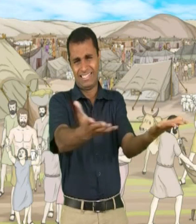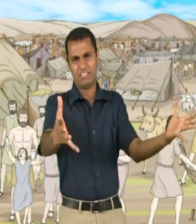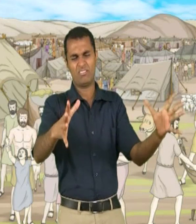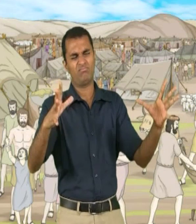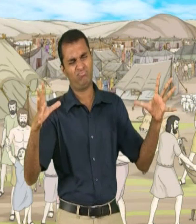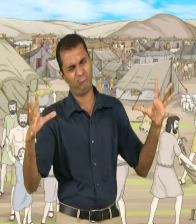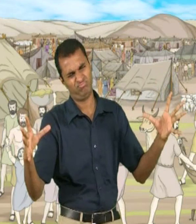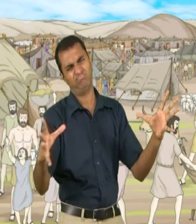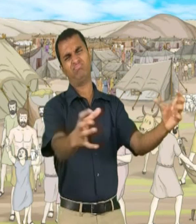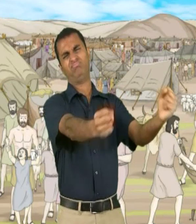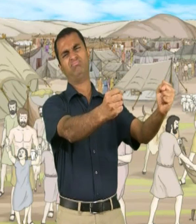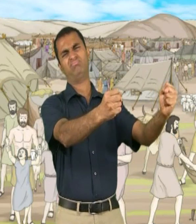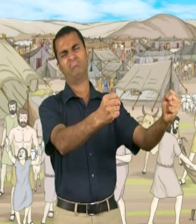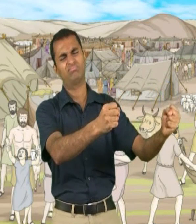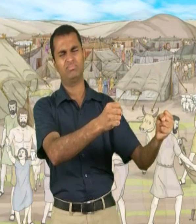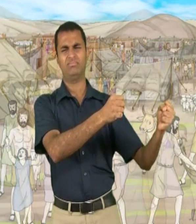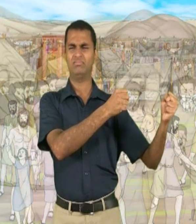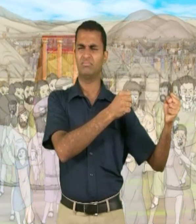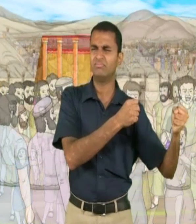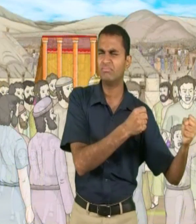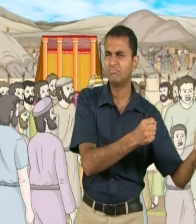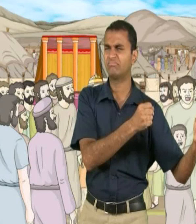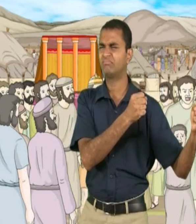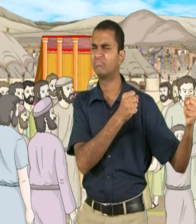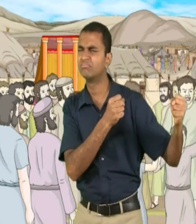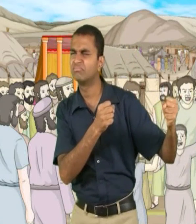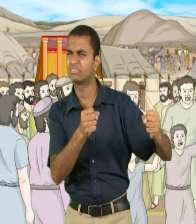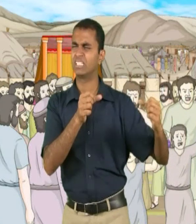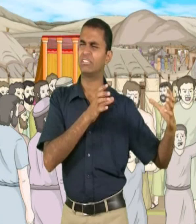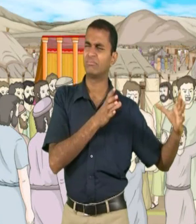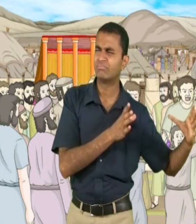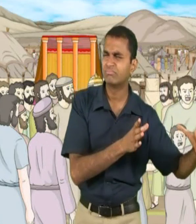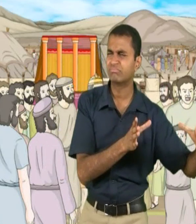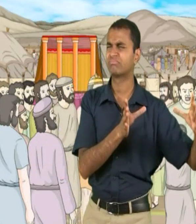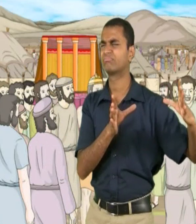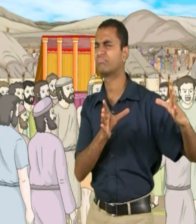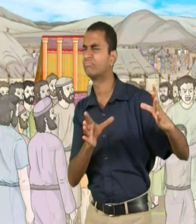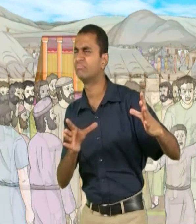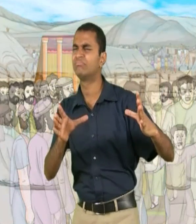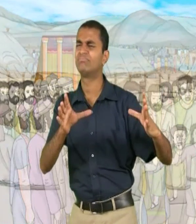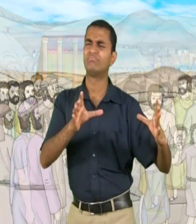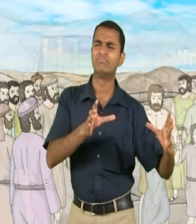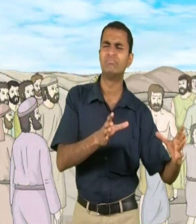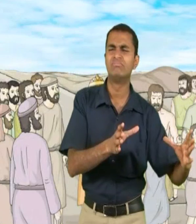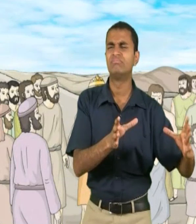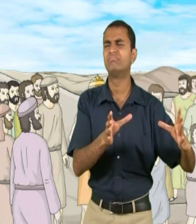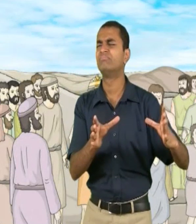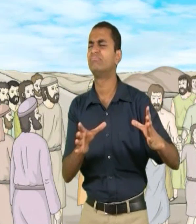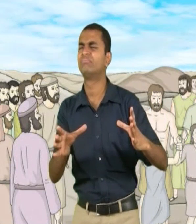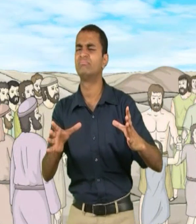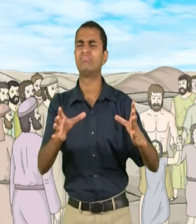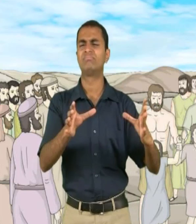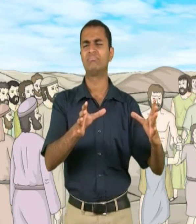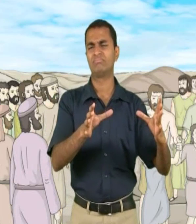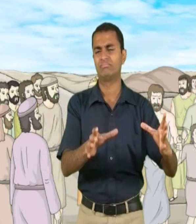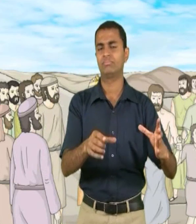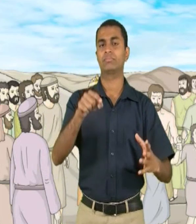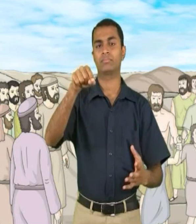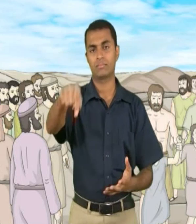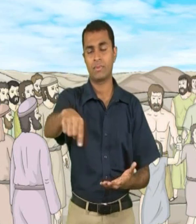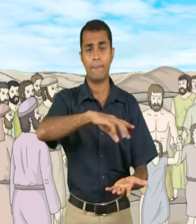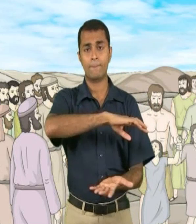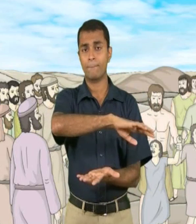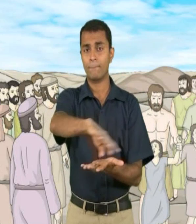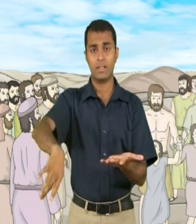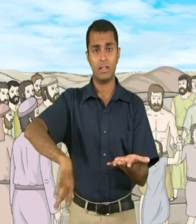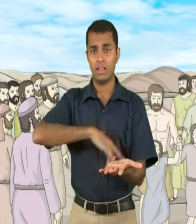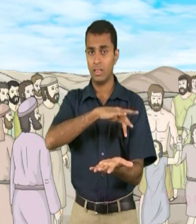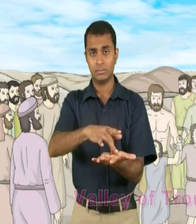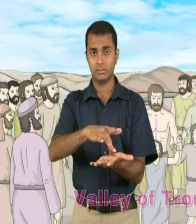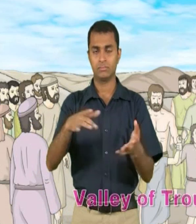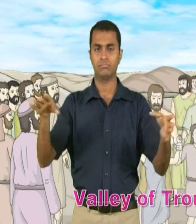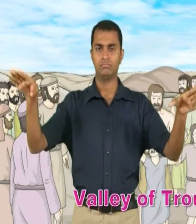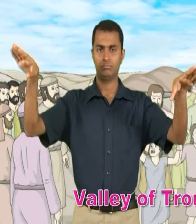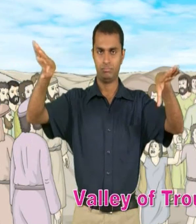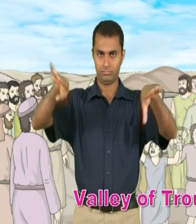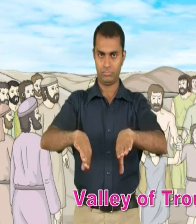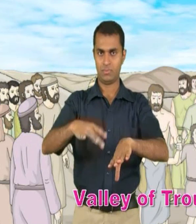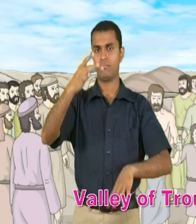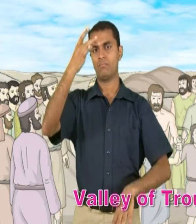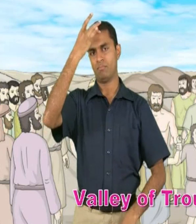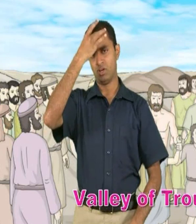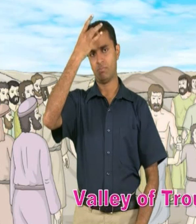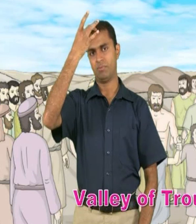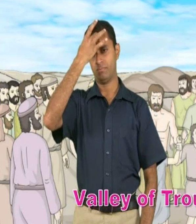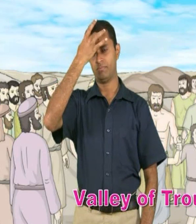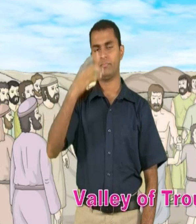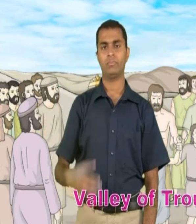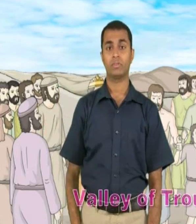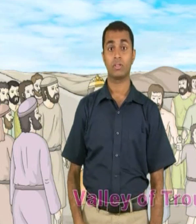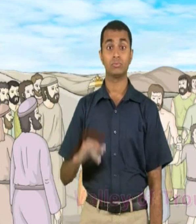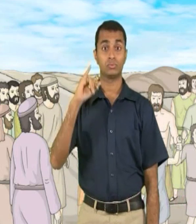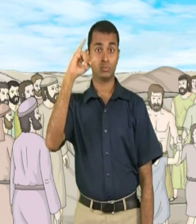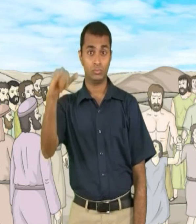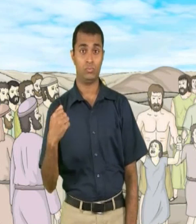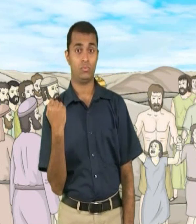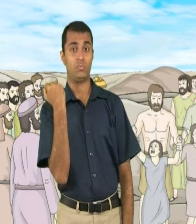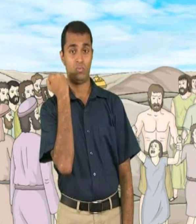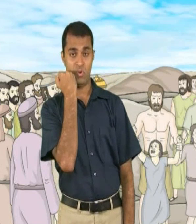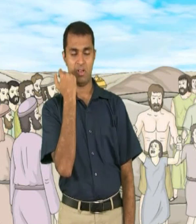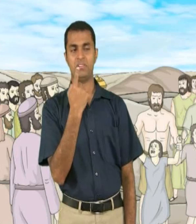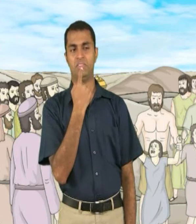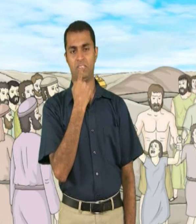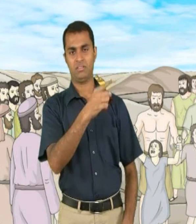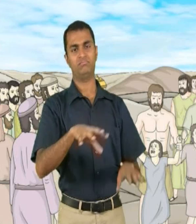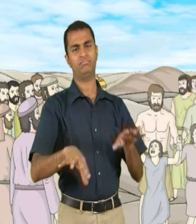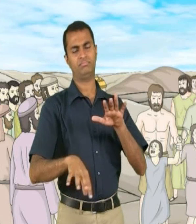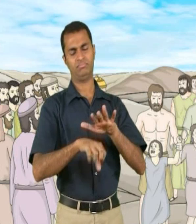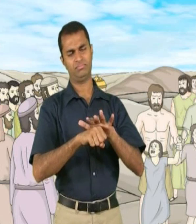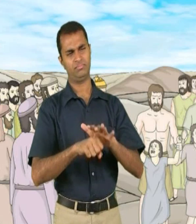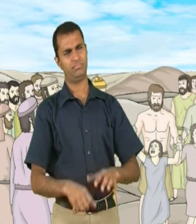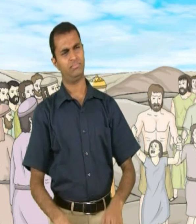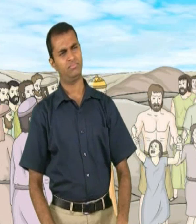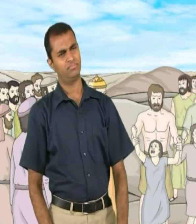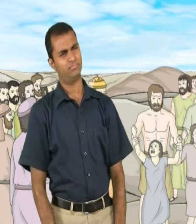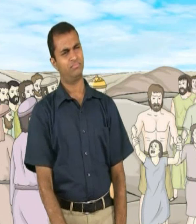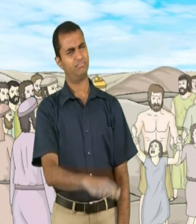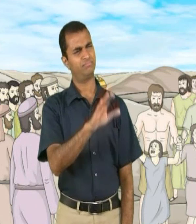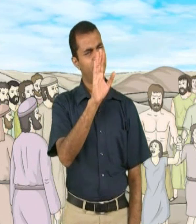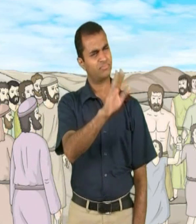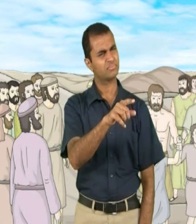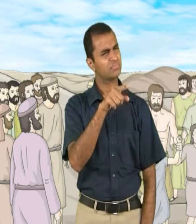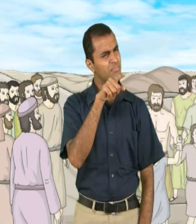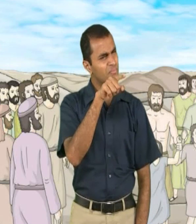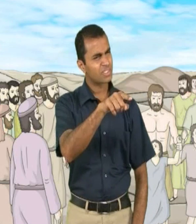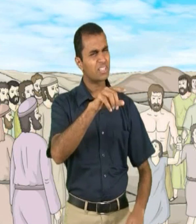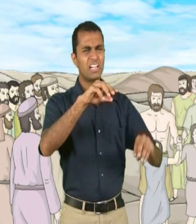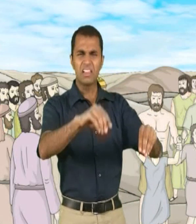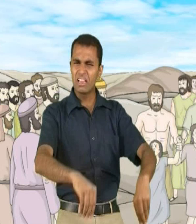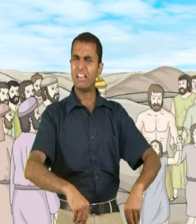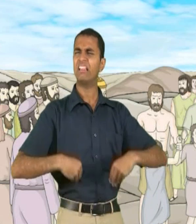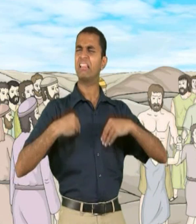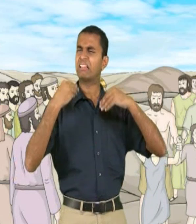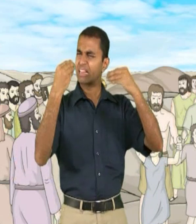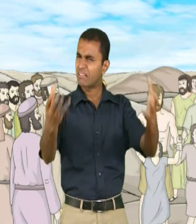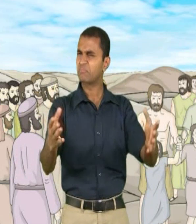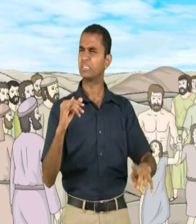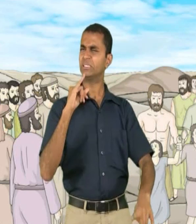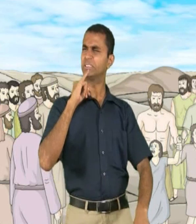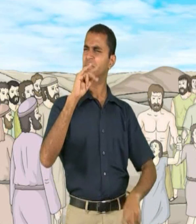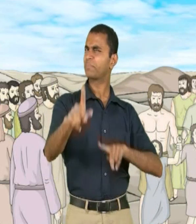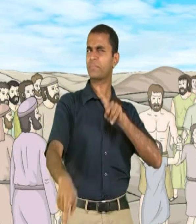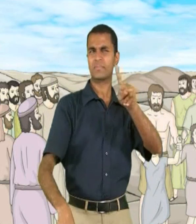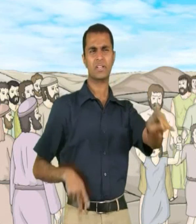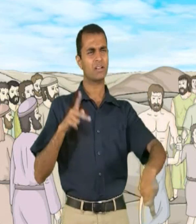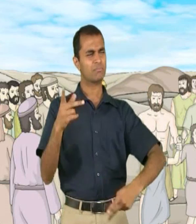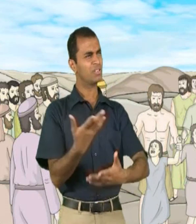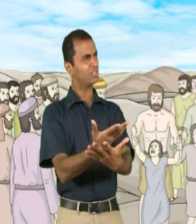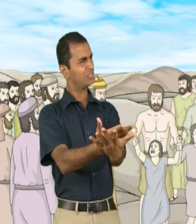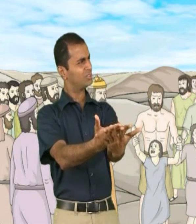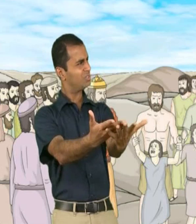“Why have you brought this trouble upon us?”